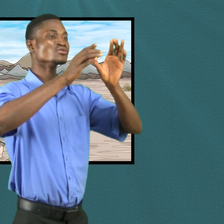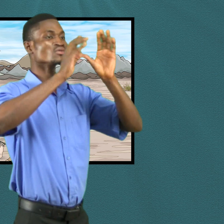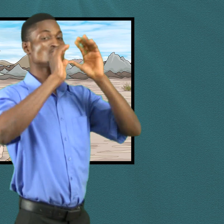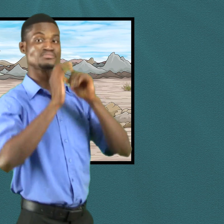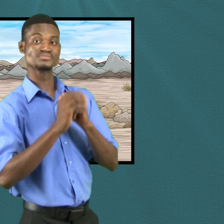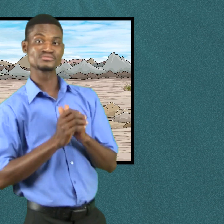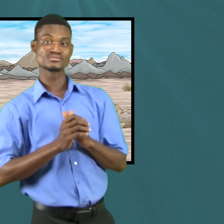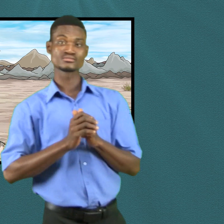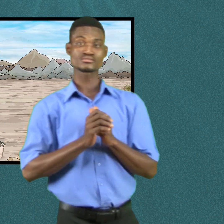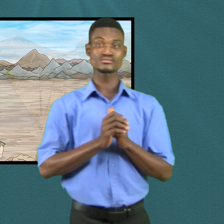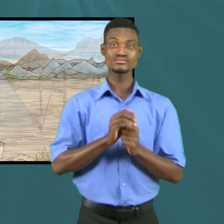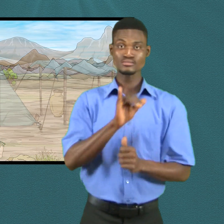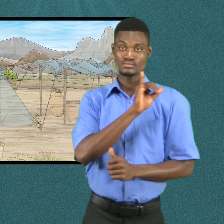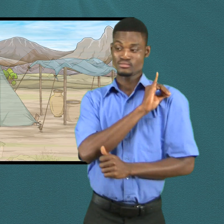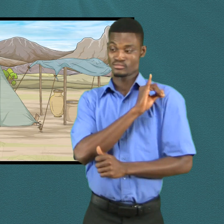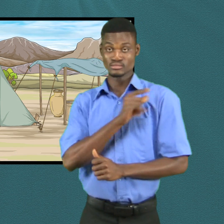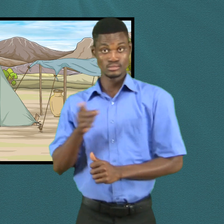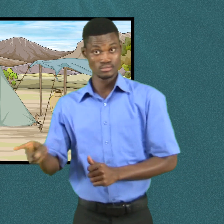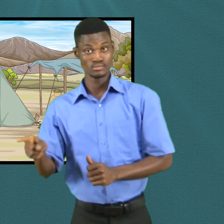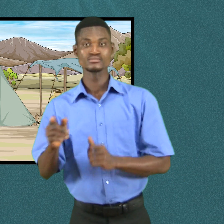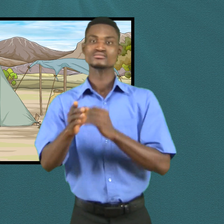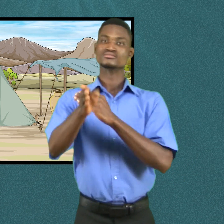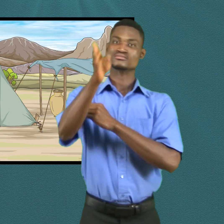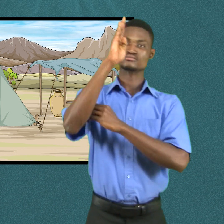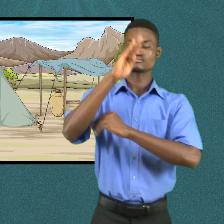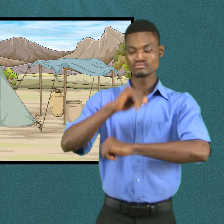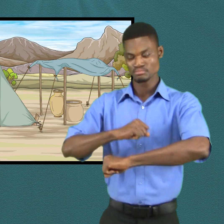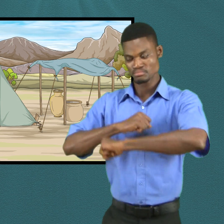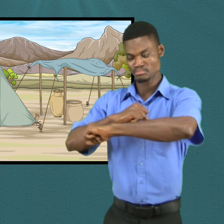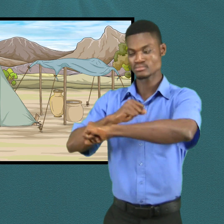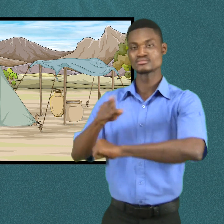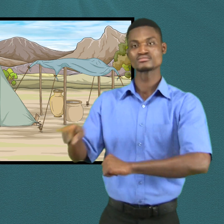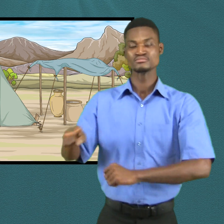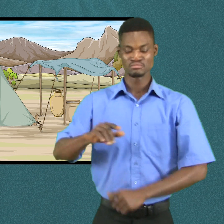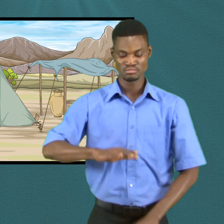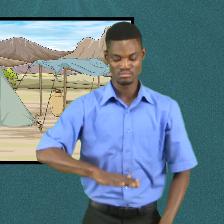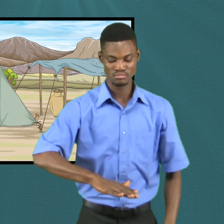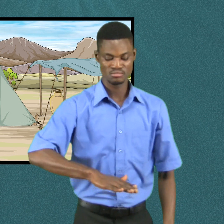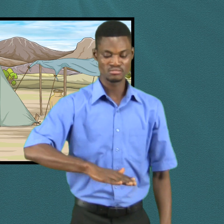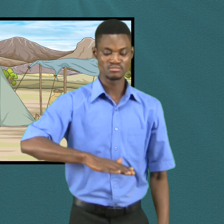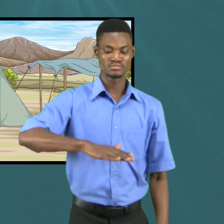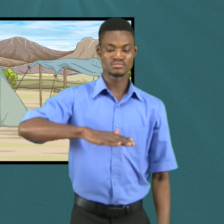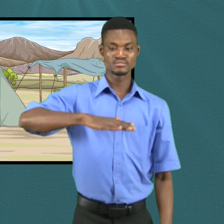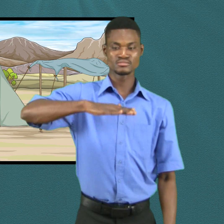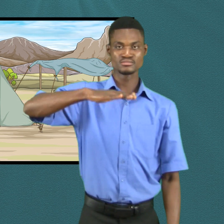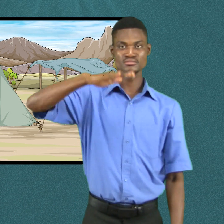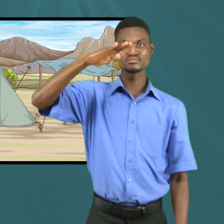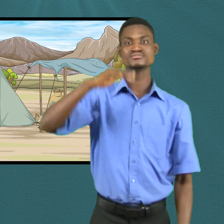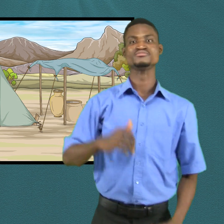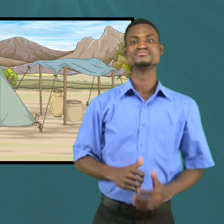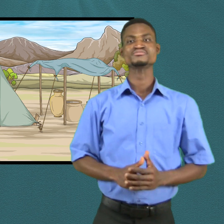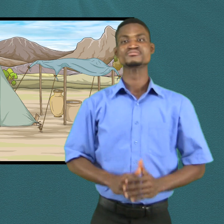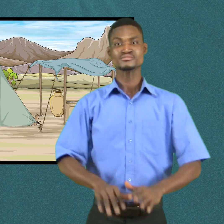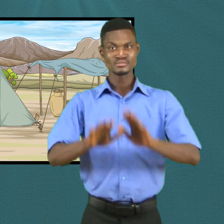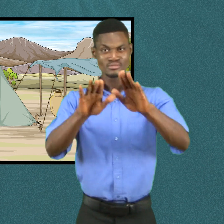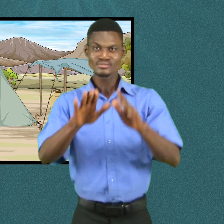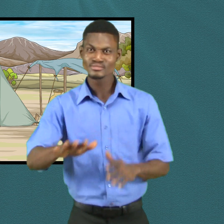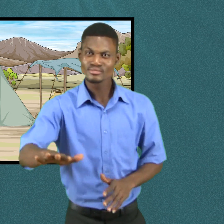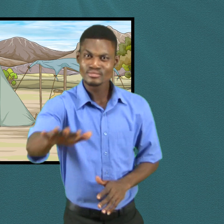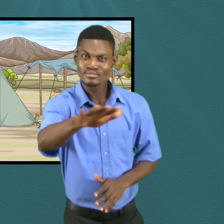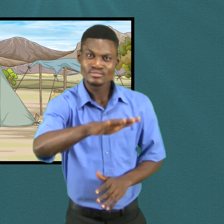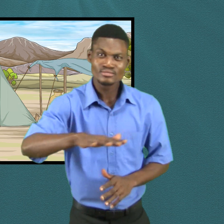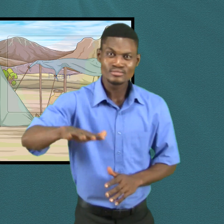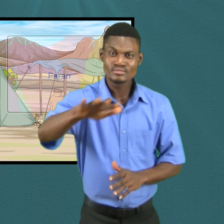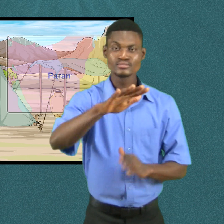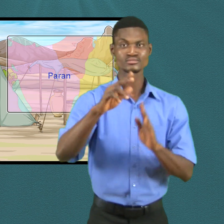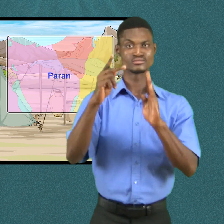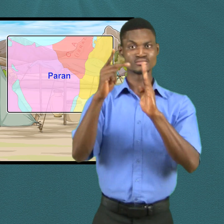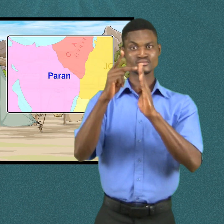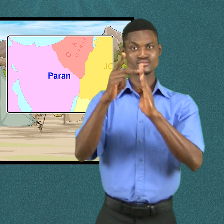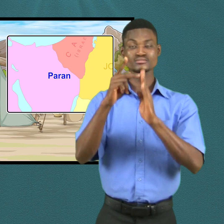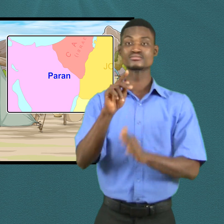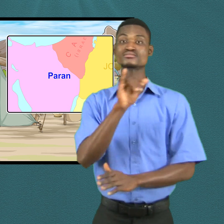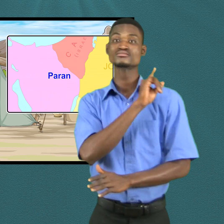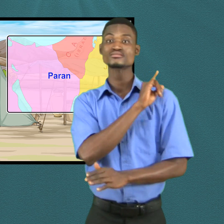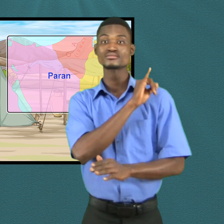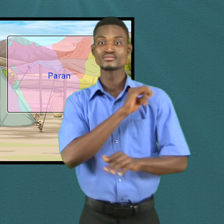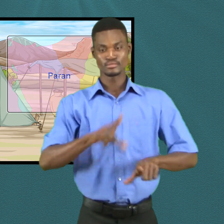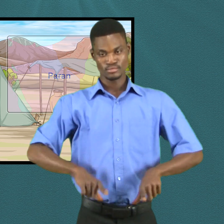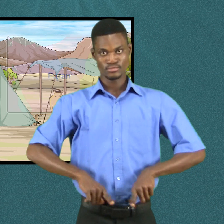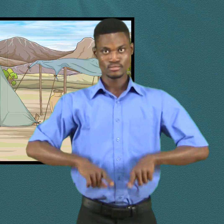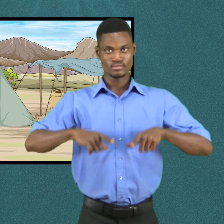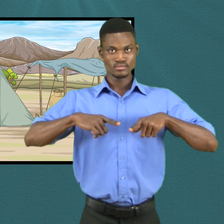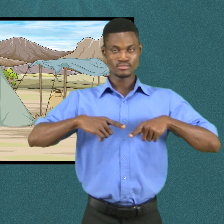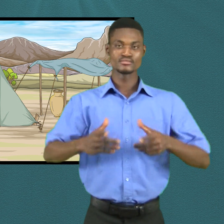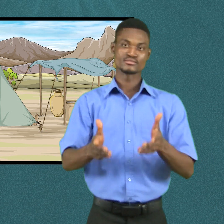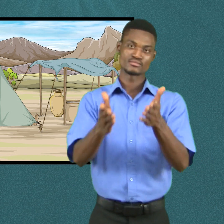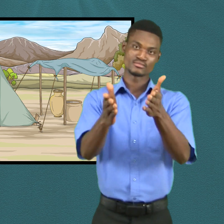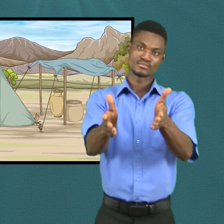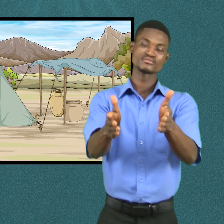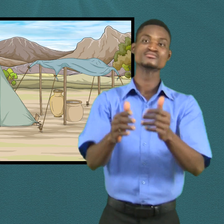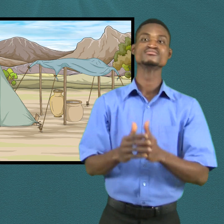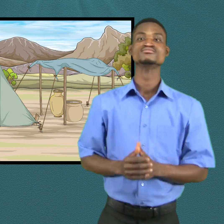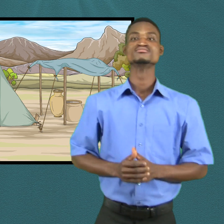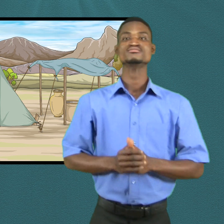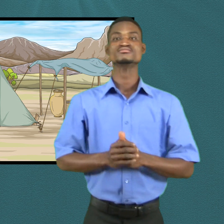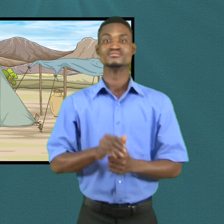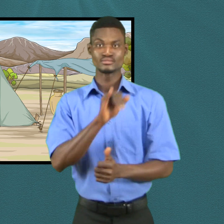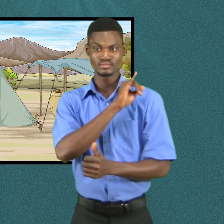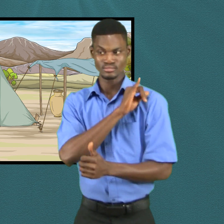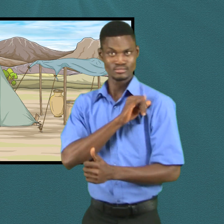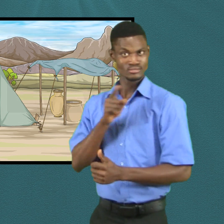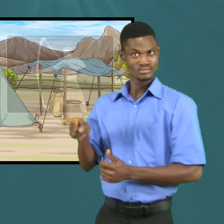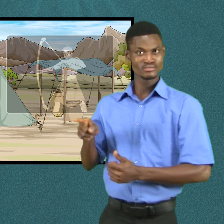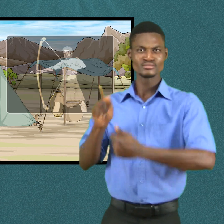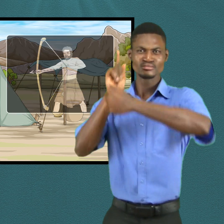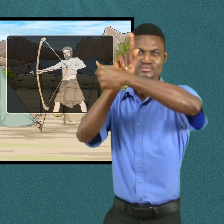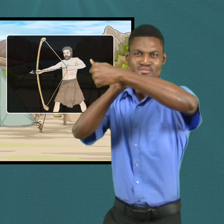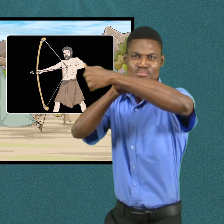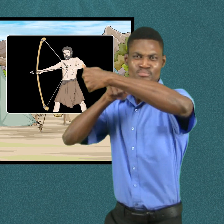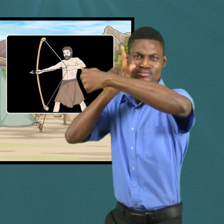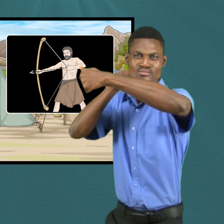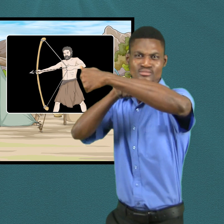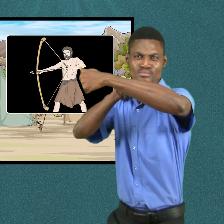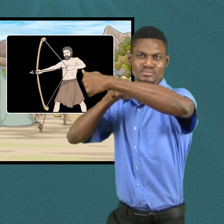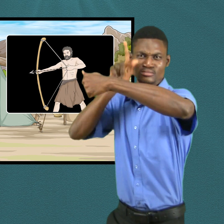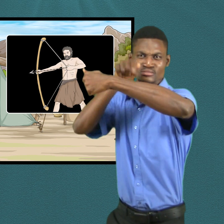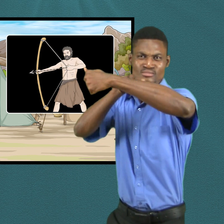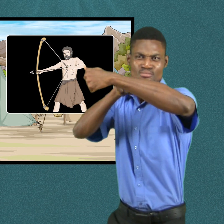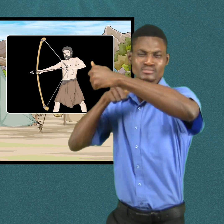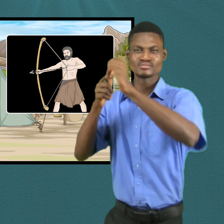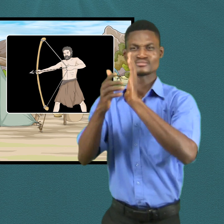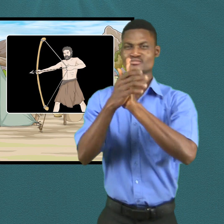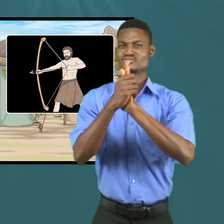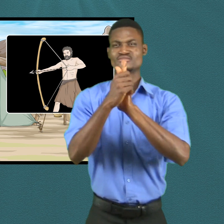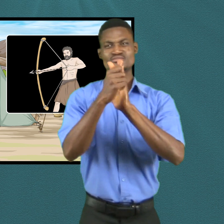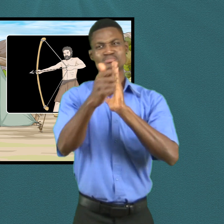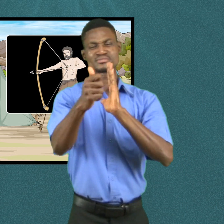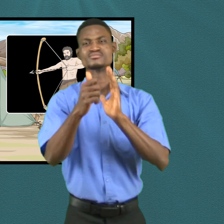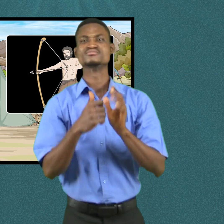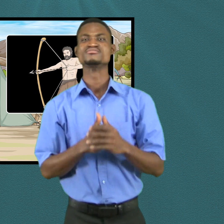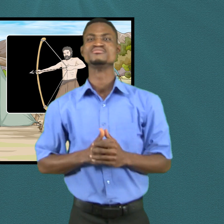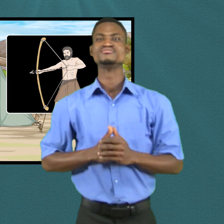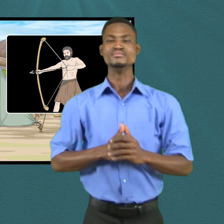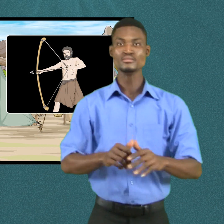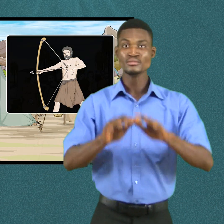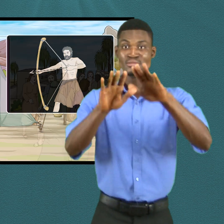And God was with the boy, and he grew up and settled in the wilderness and became a great archer.